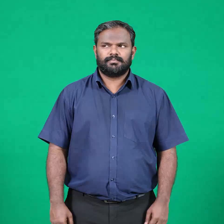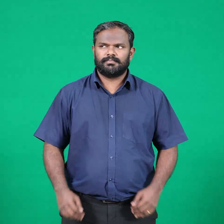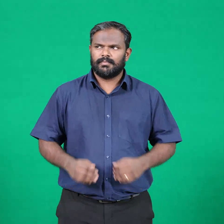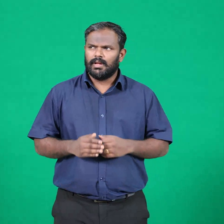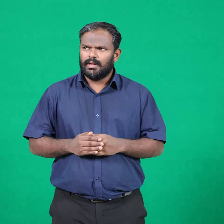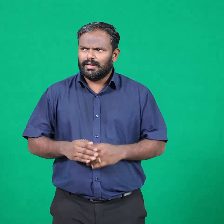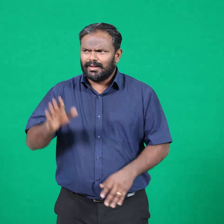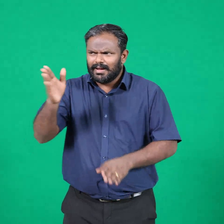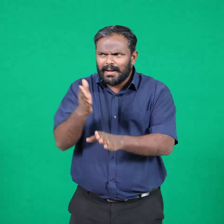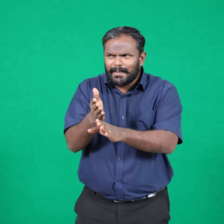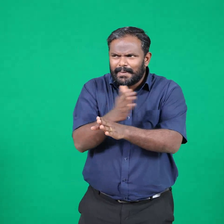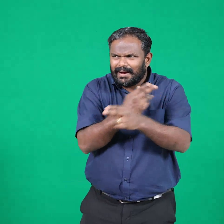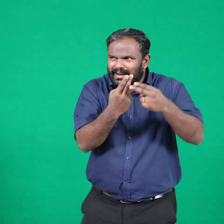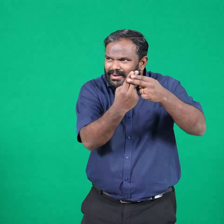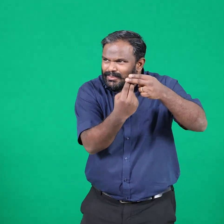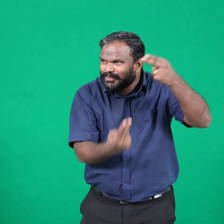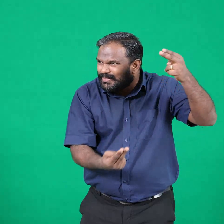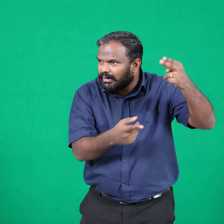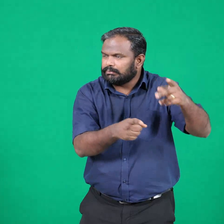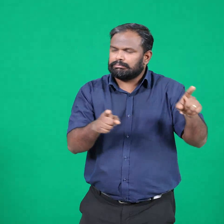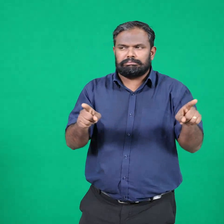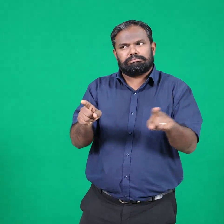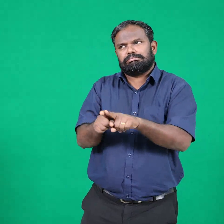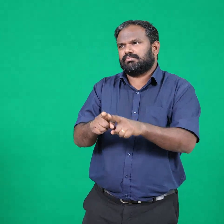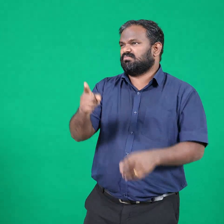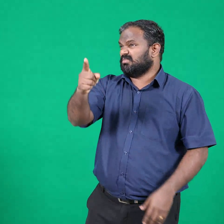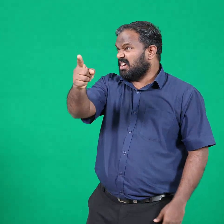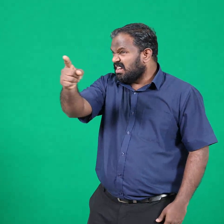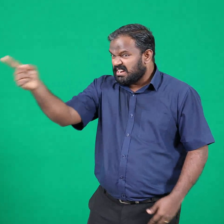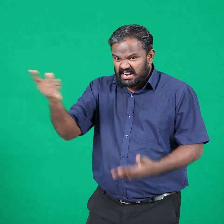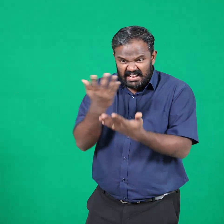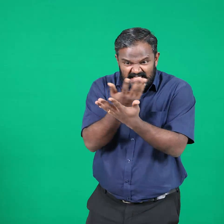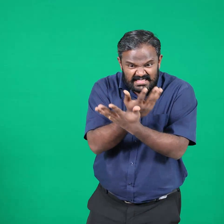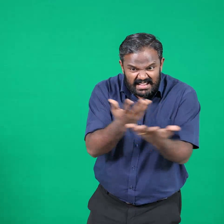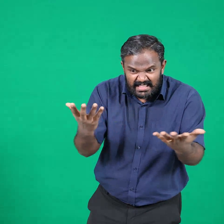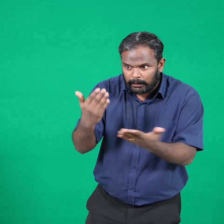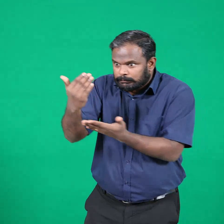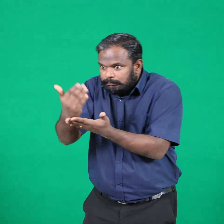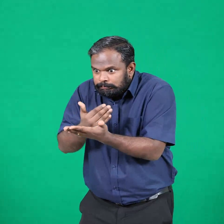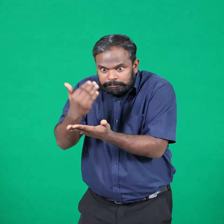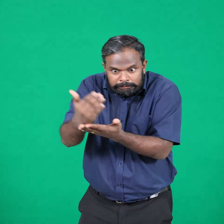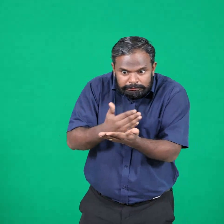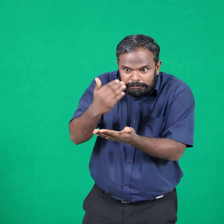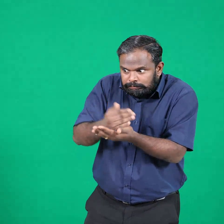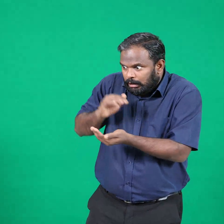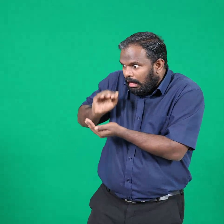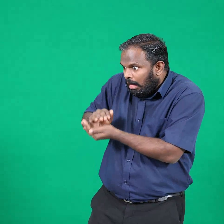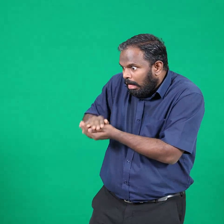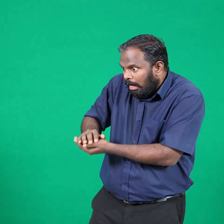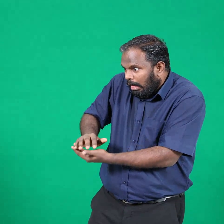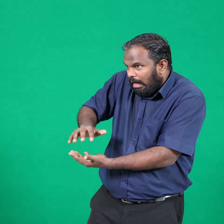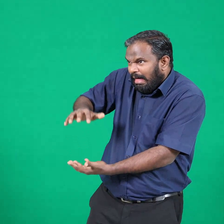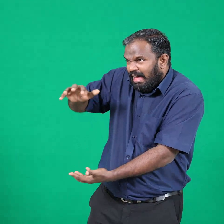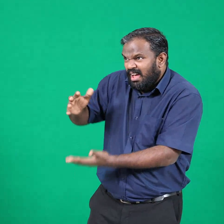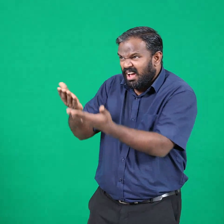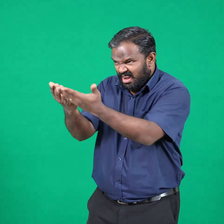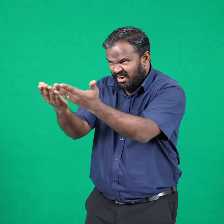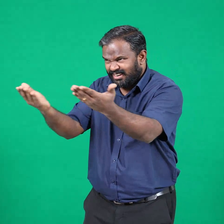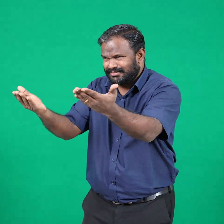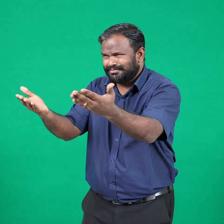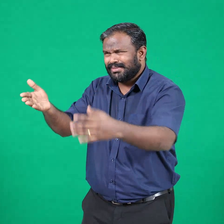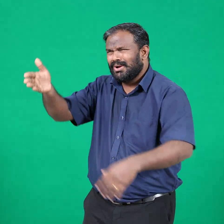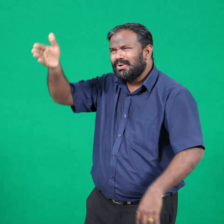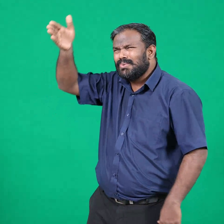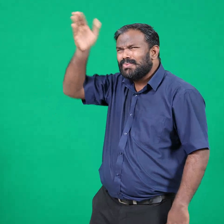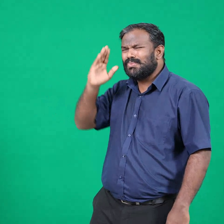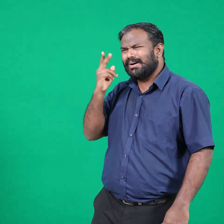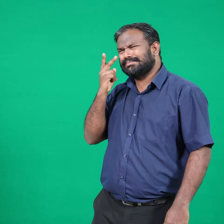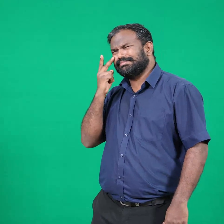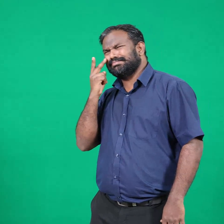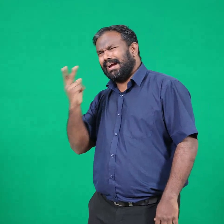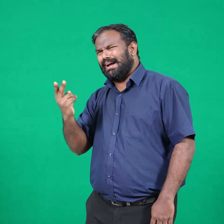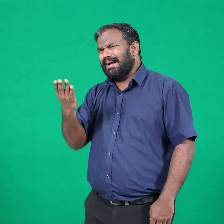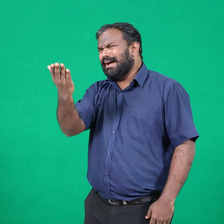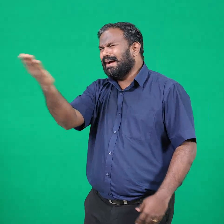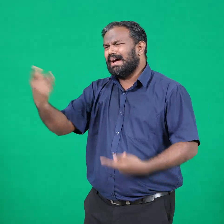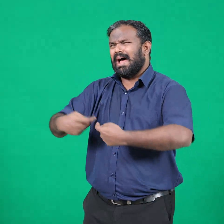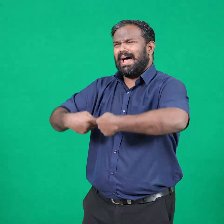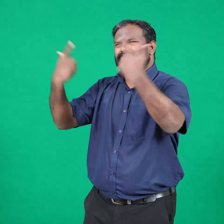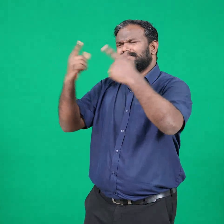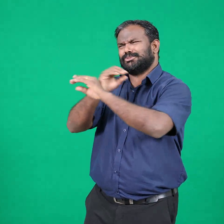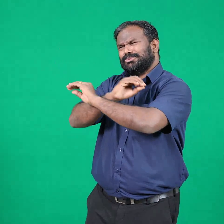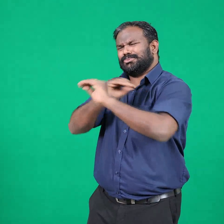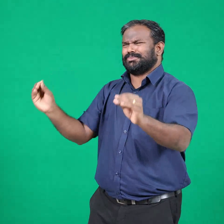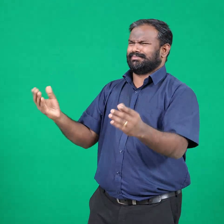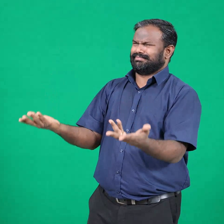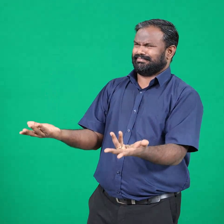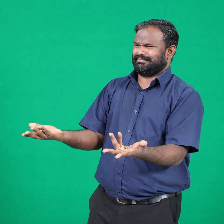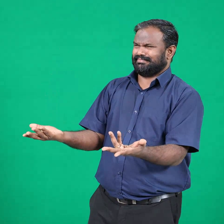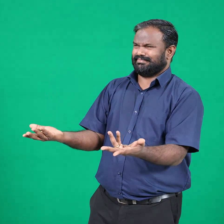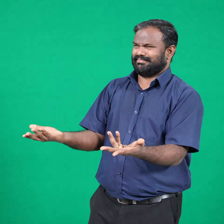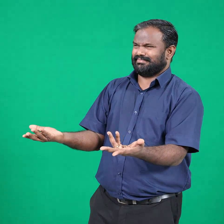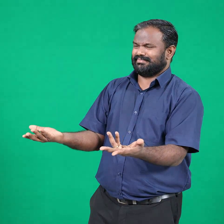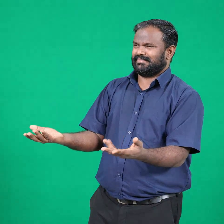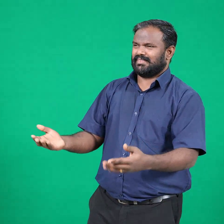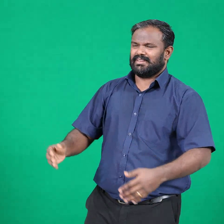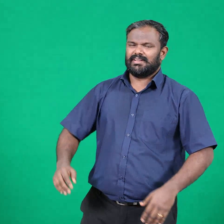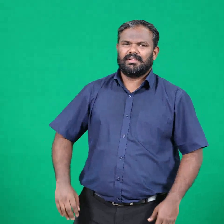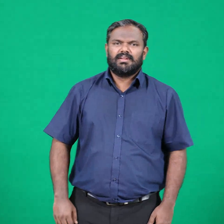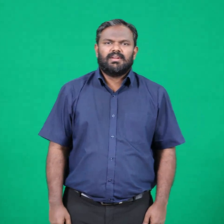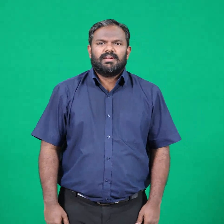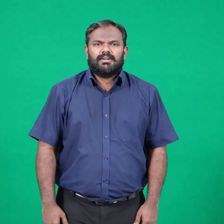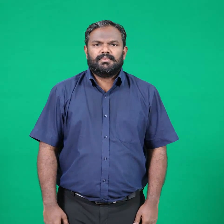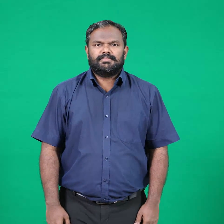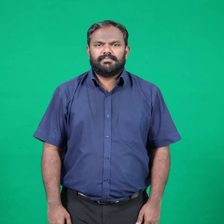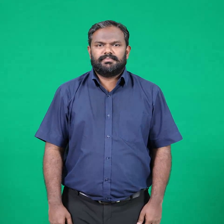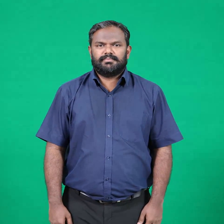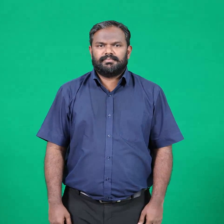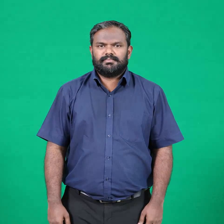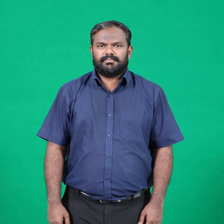This is how it will be for anyone who stores up treasure for himself but is not rich toward God."